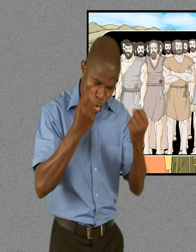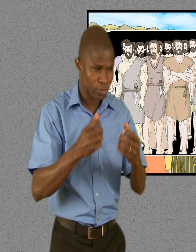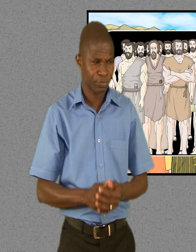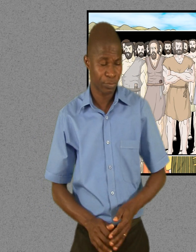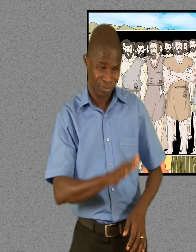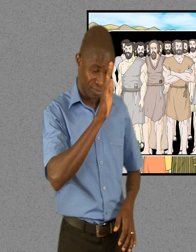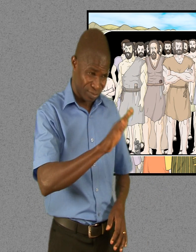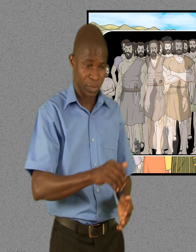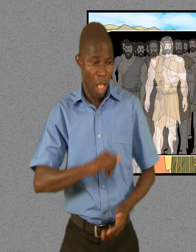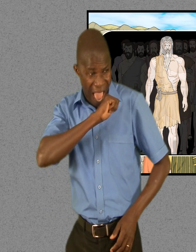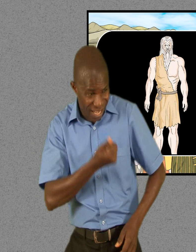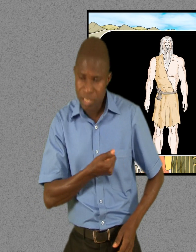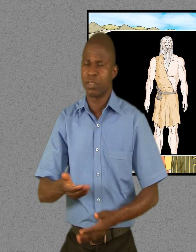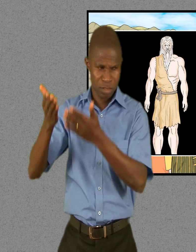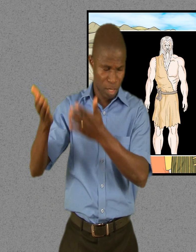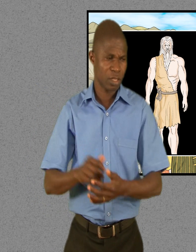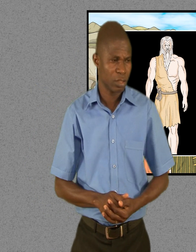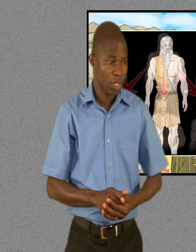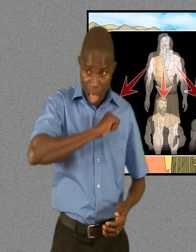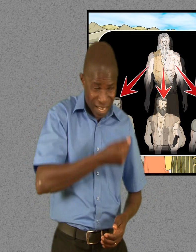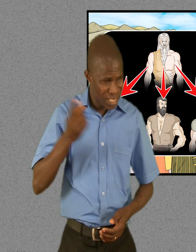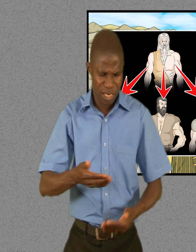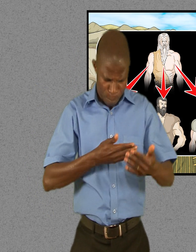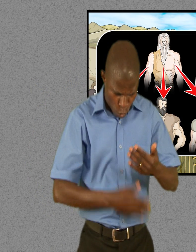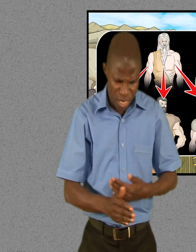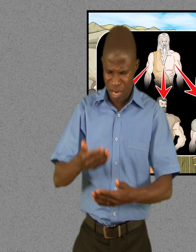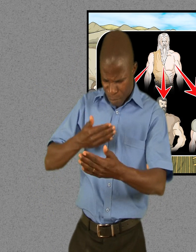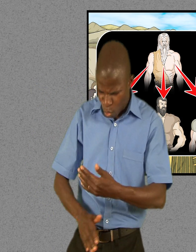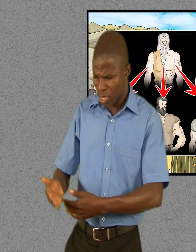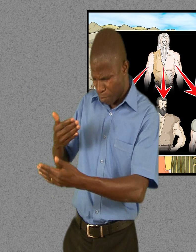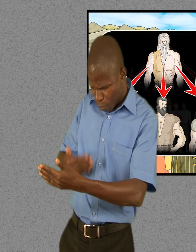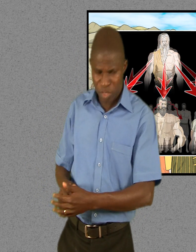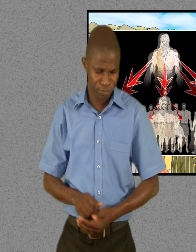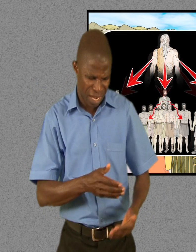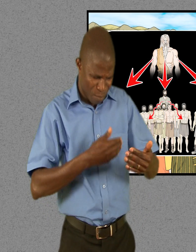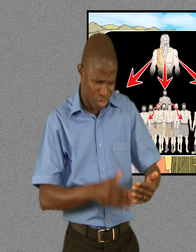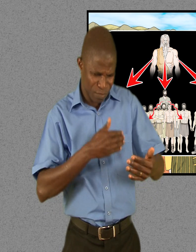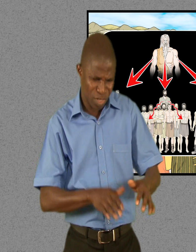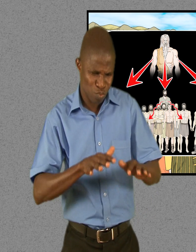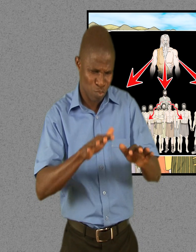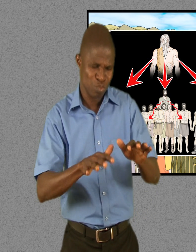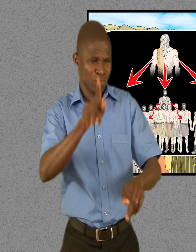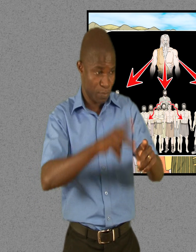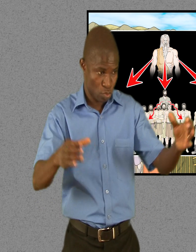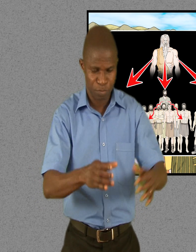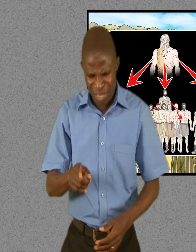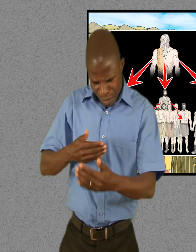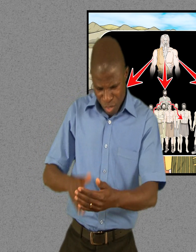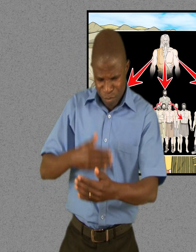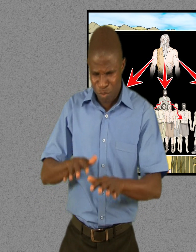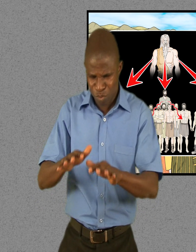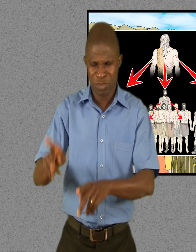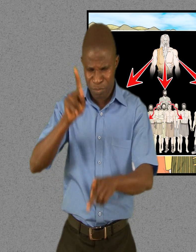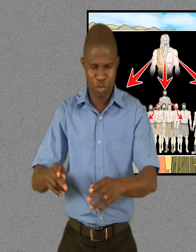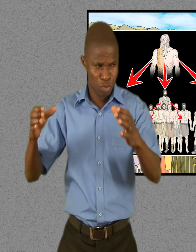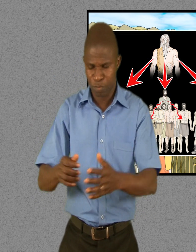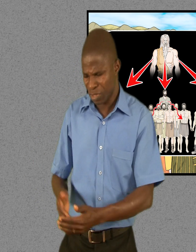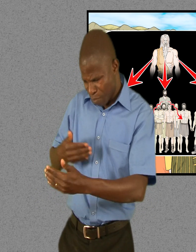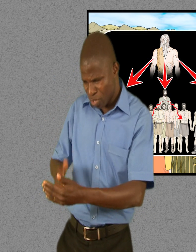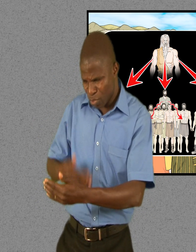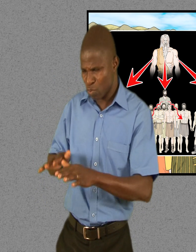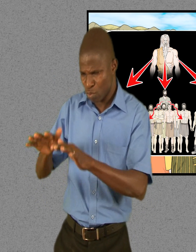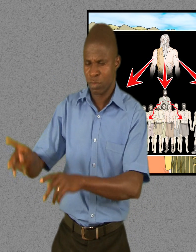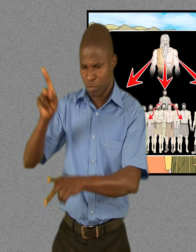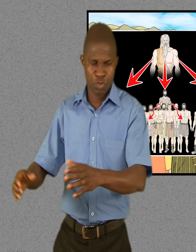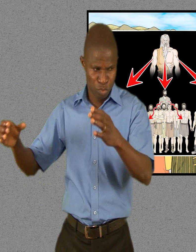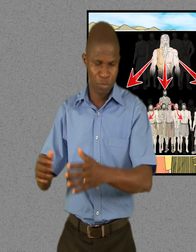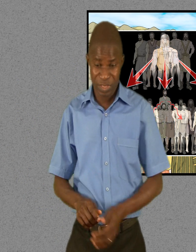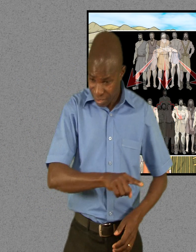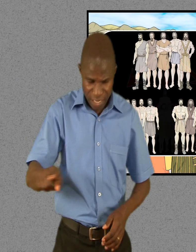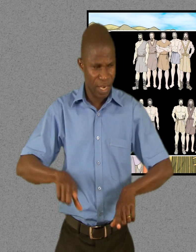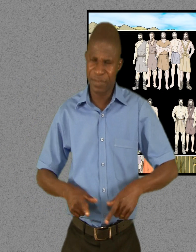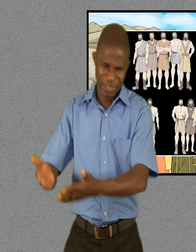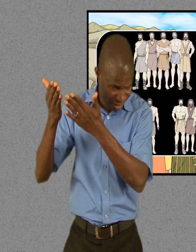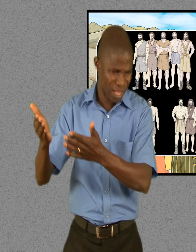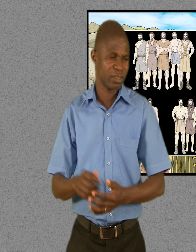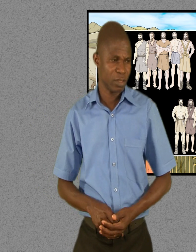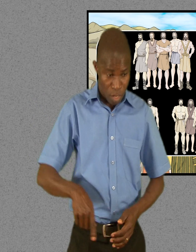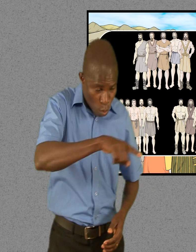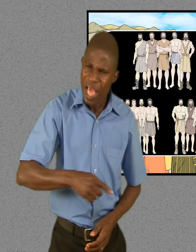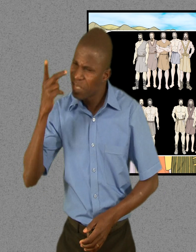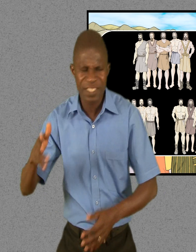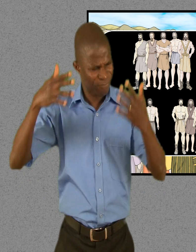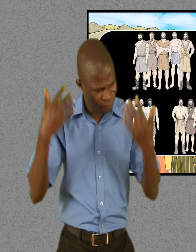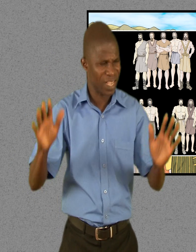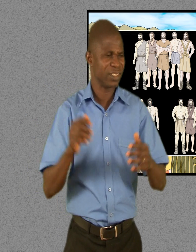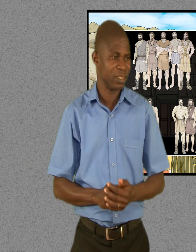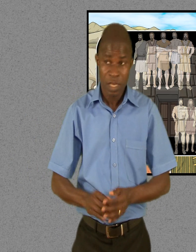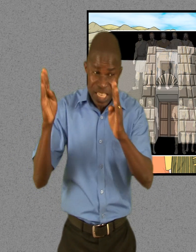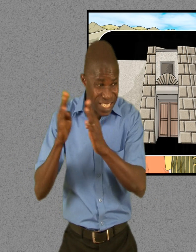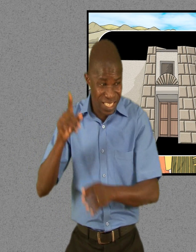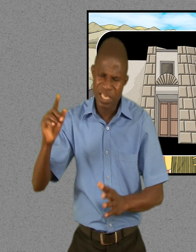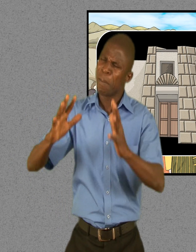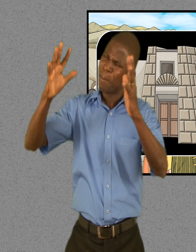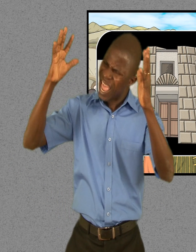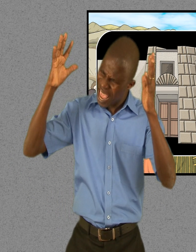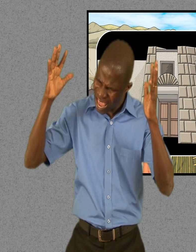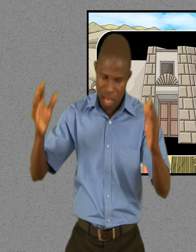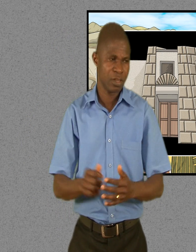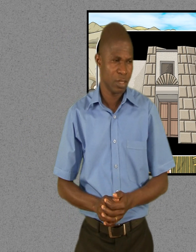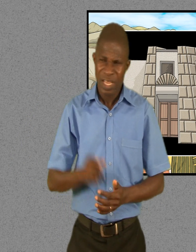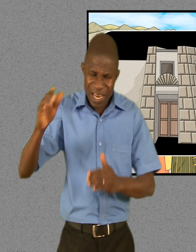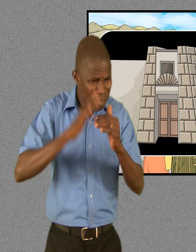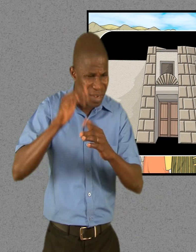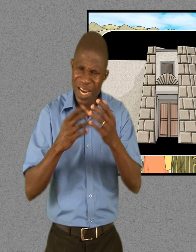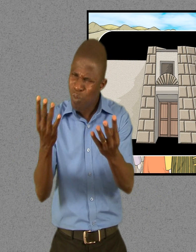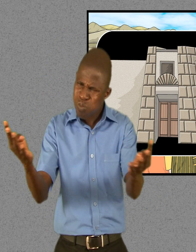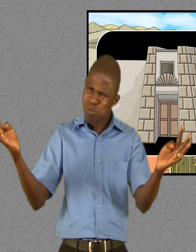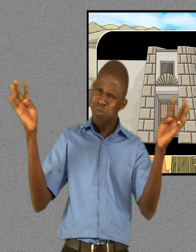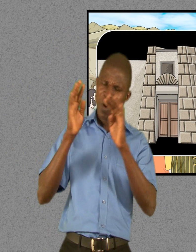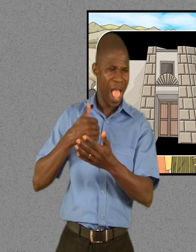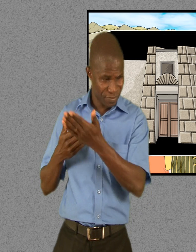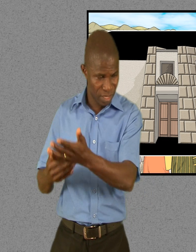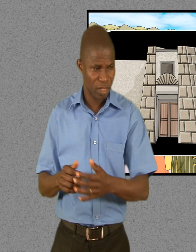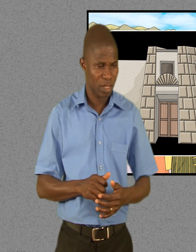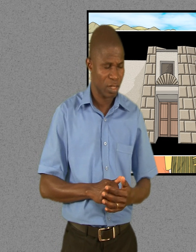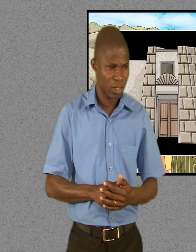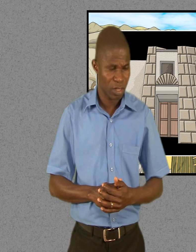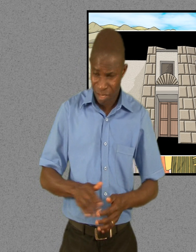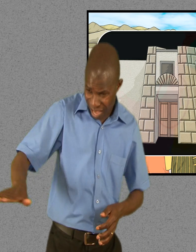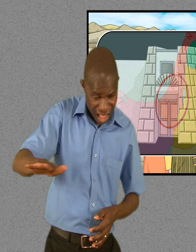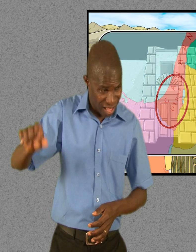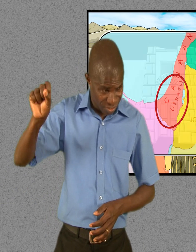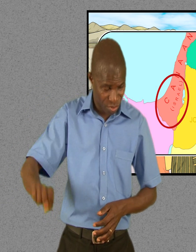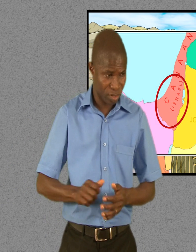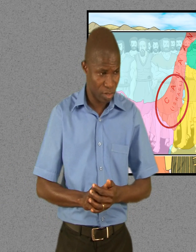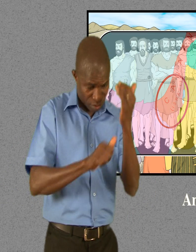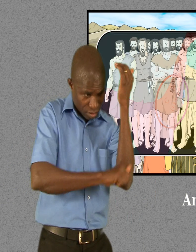We even saw the descendants of Anak there.